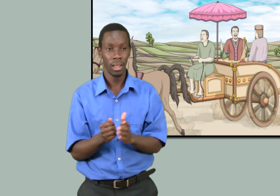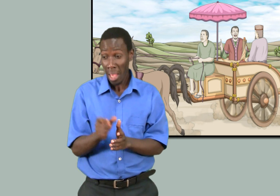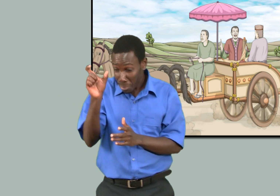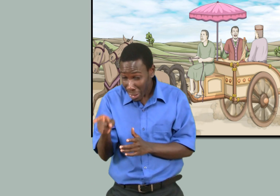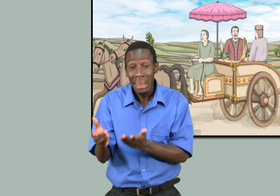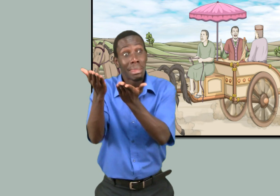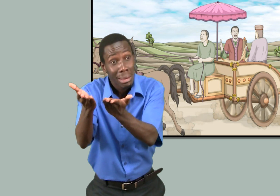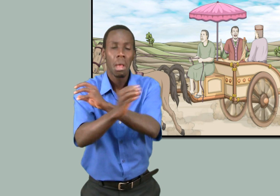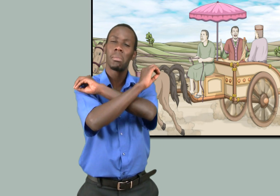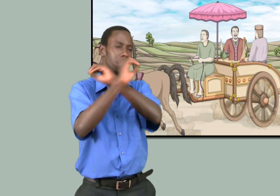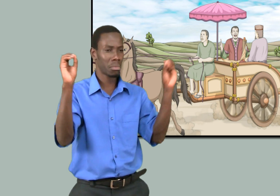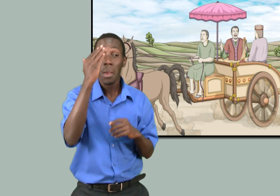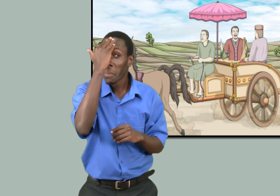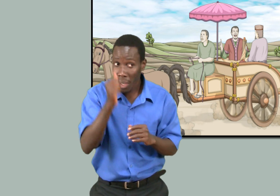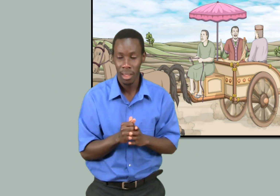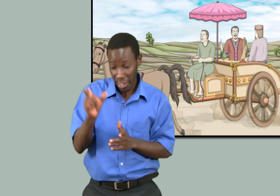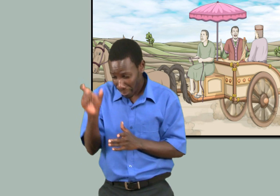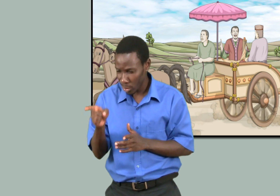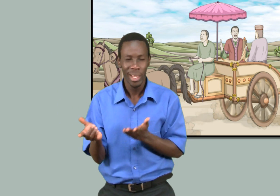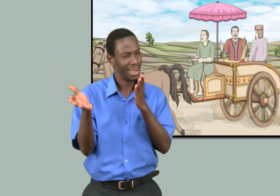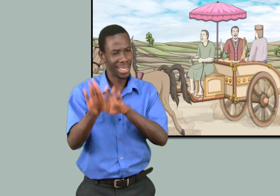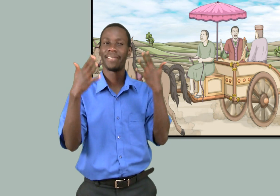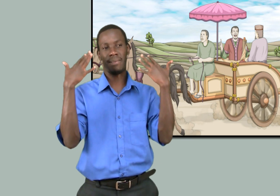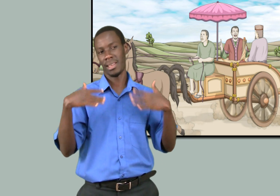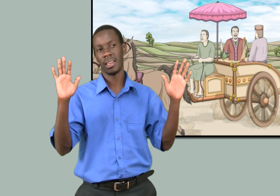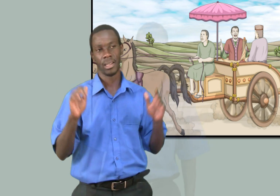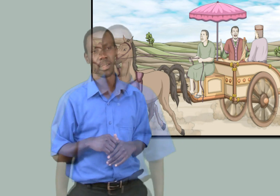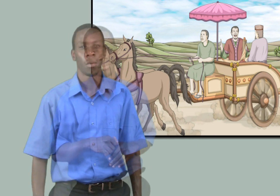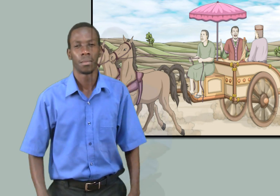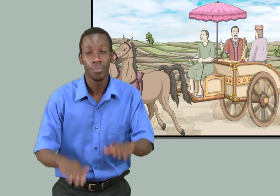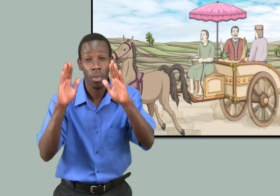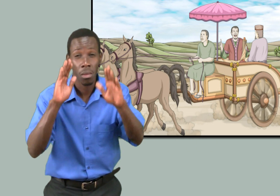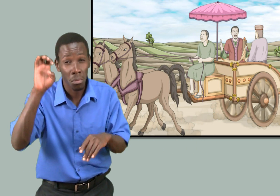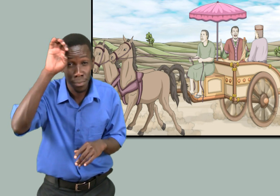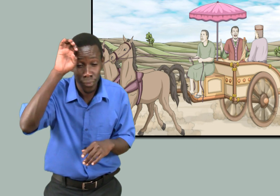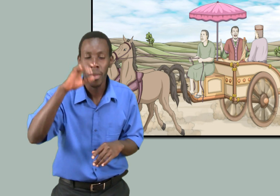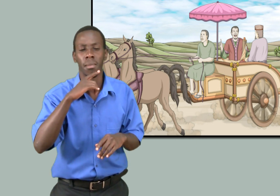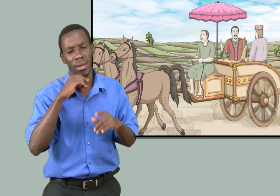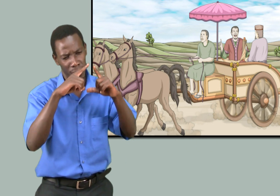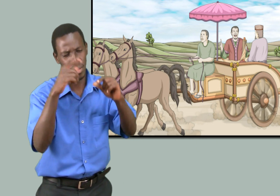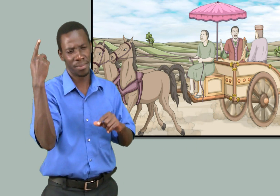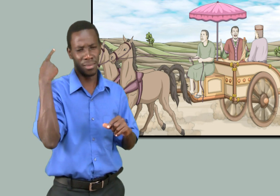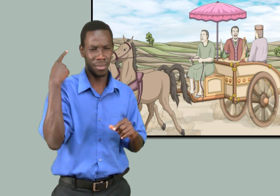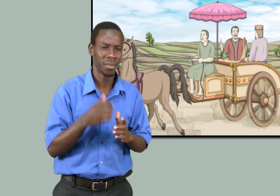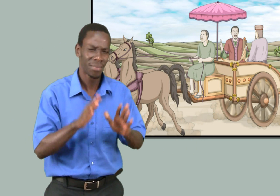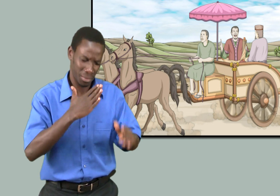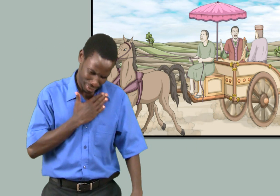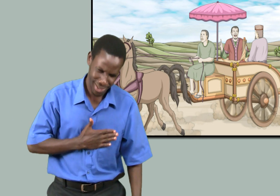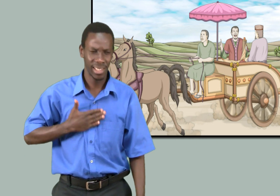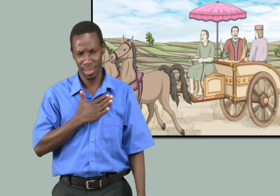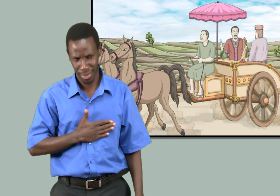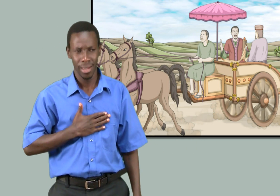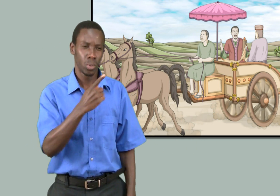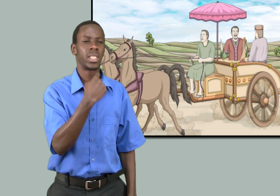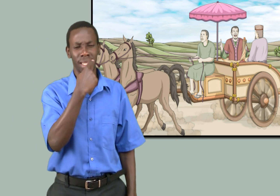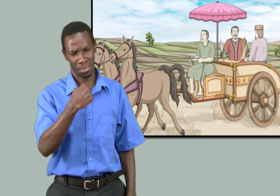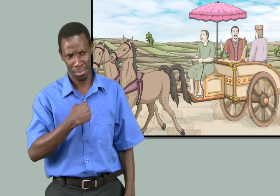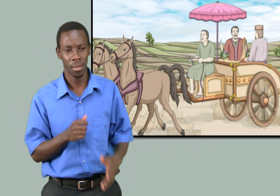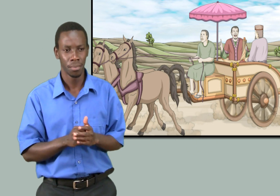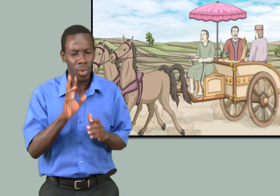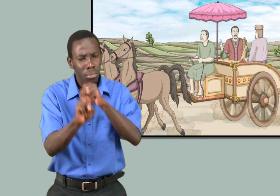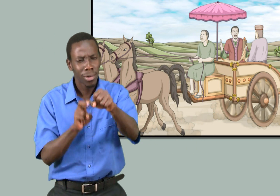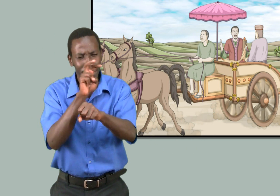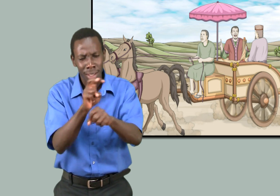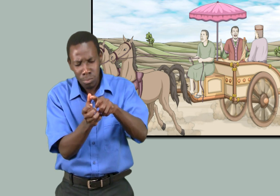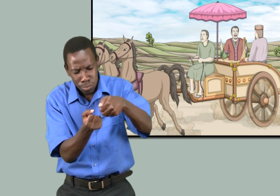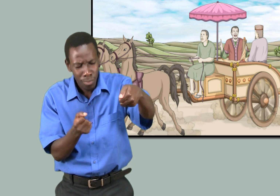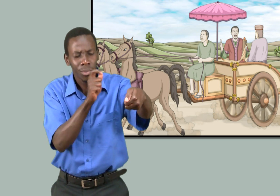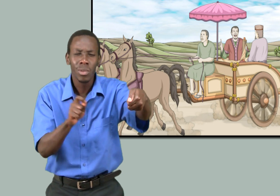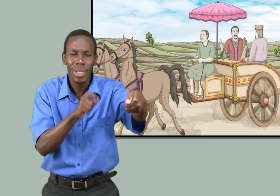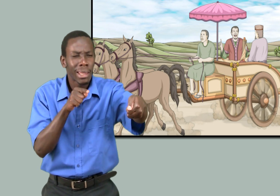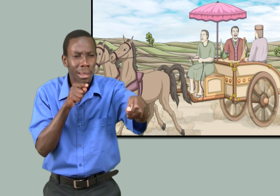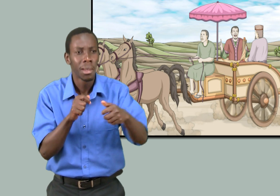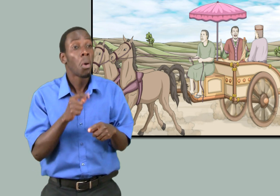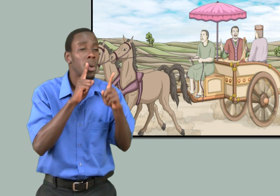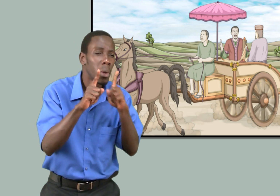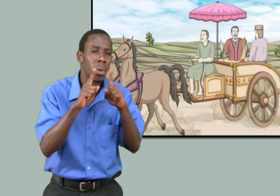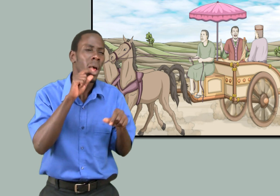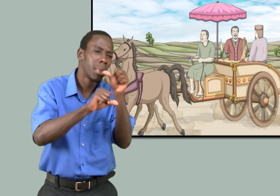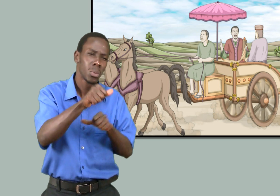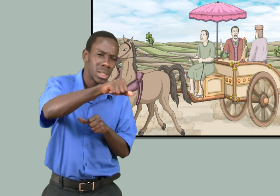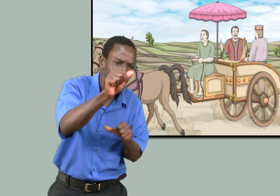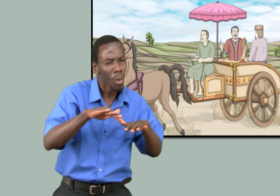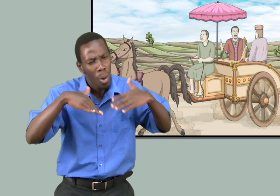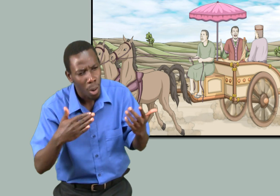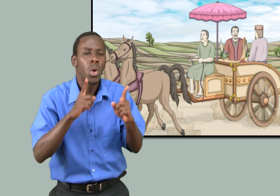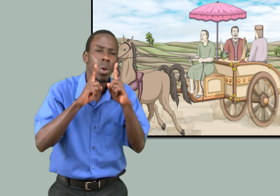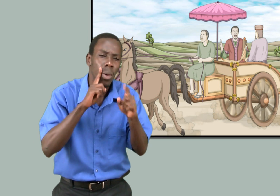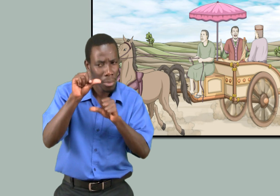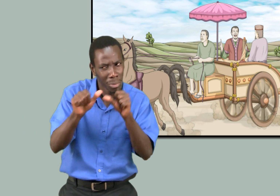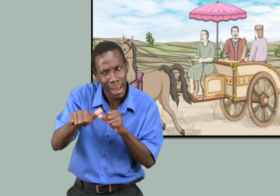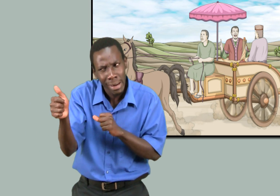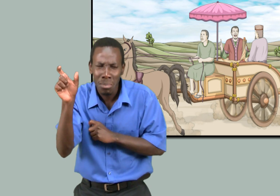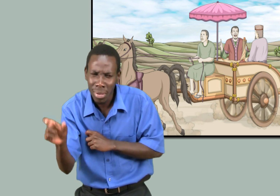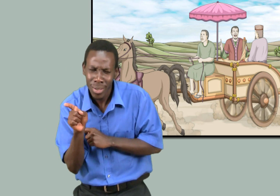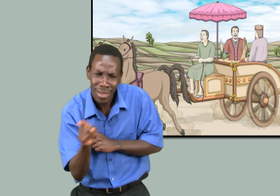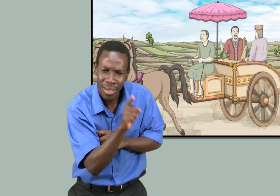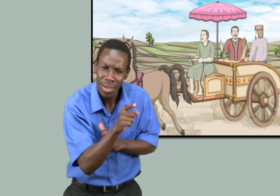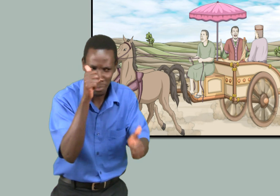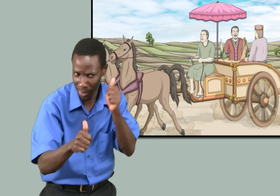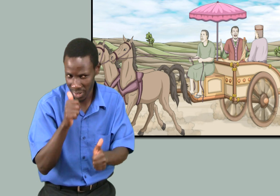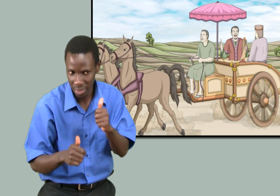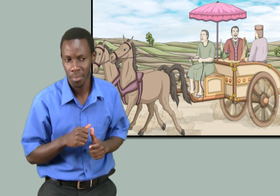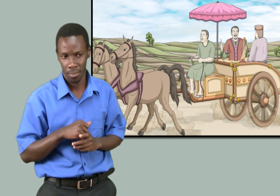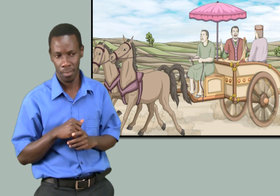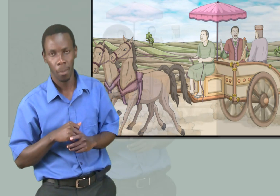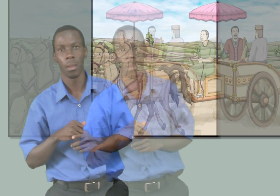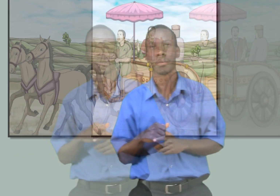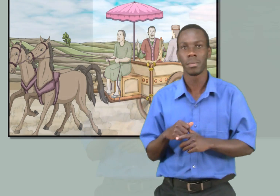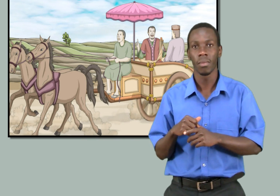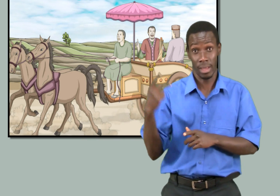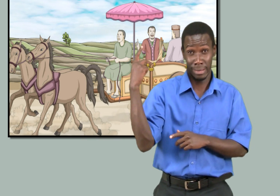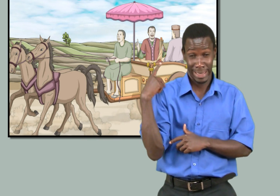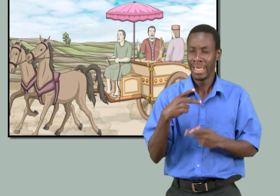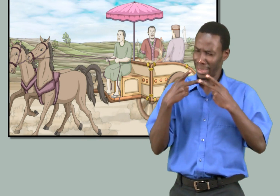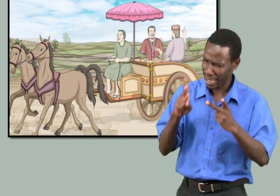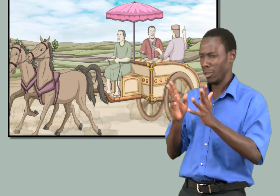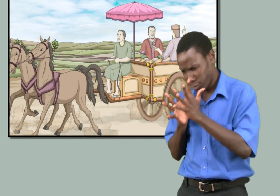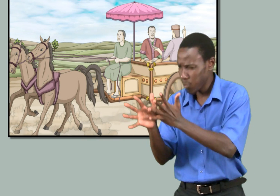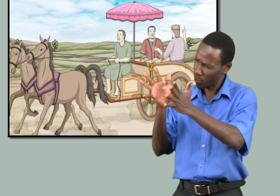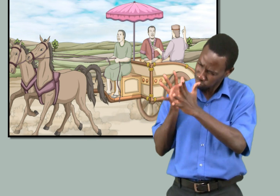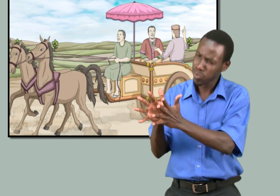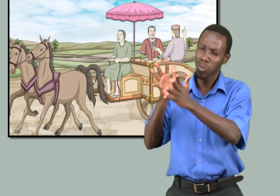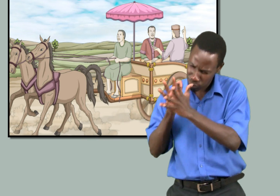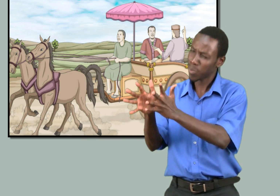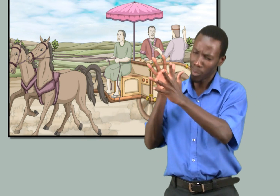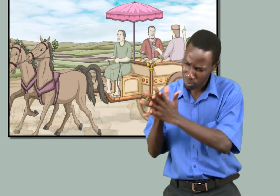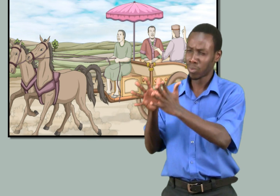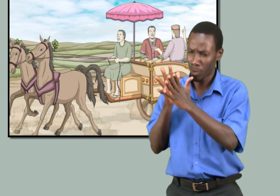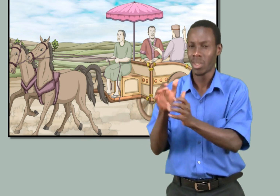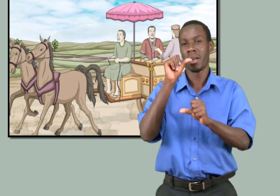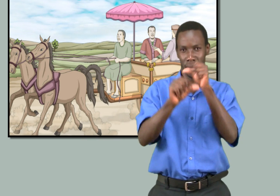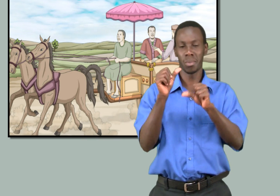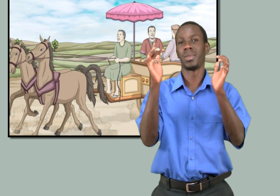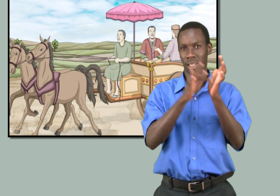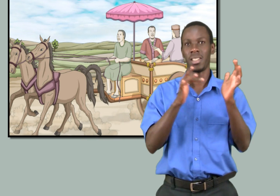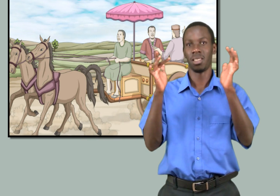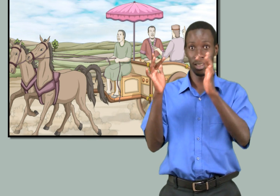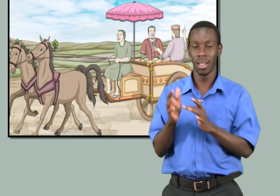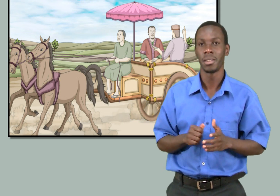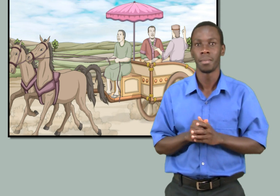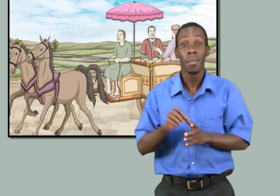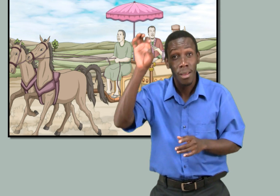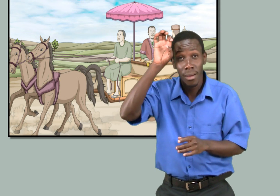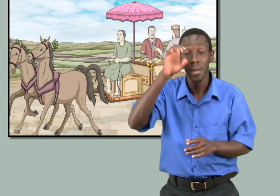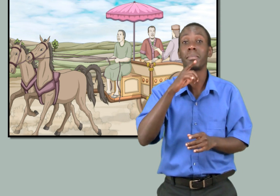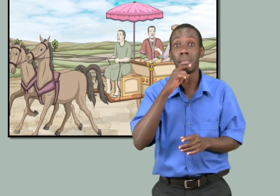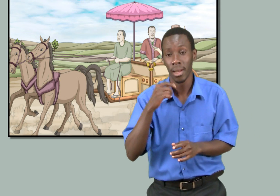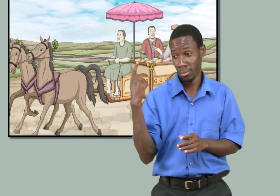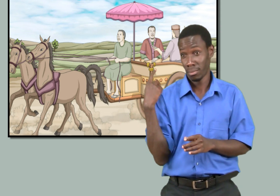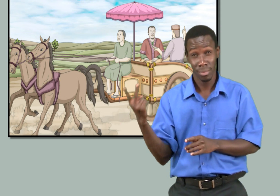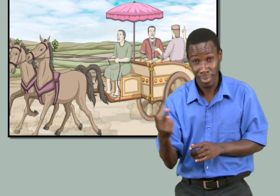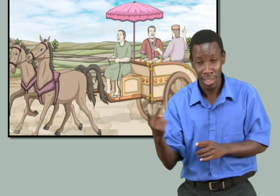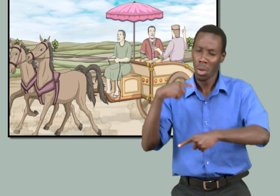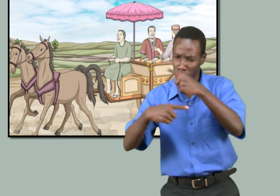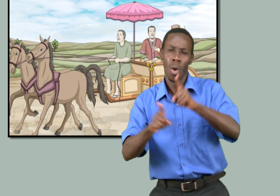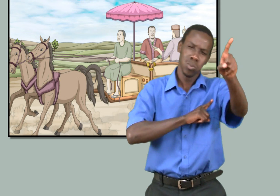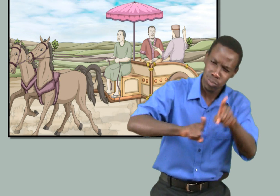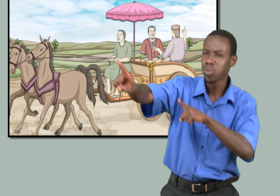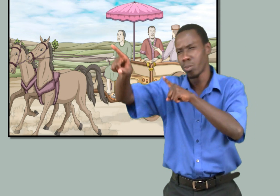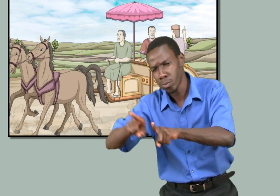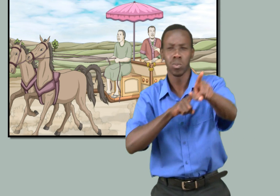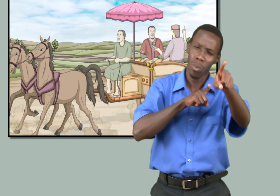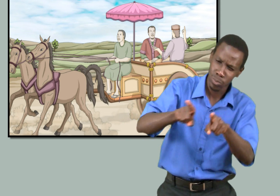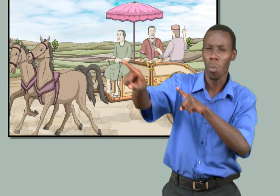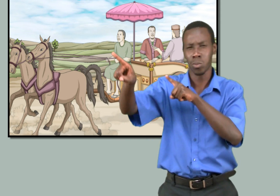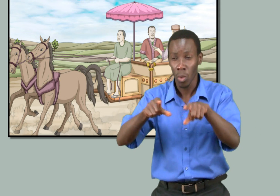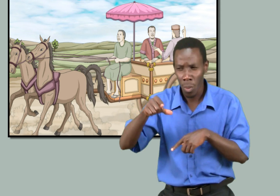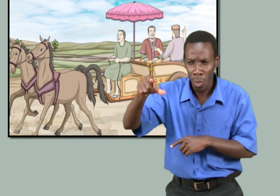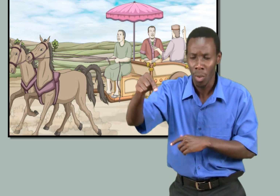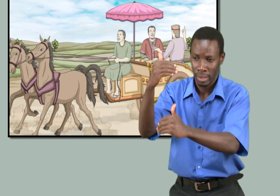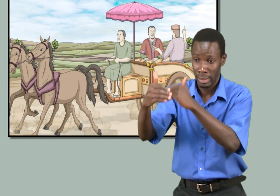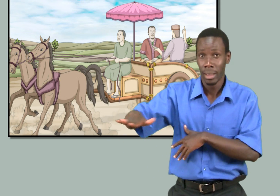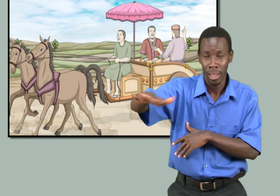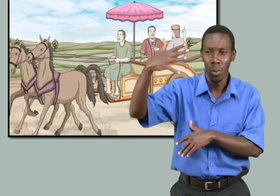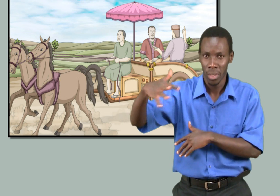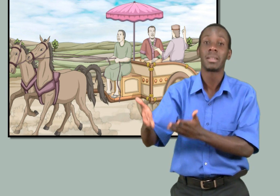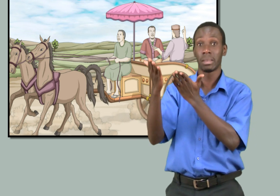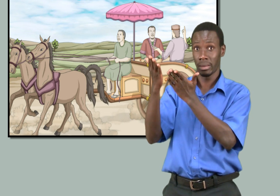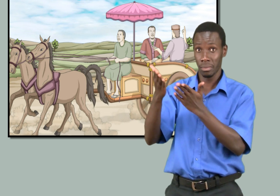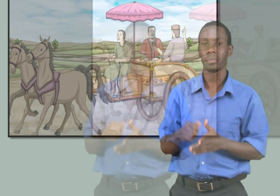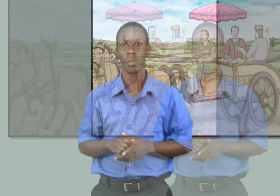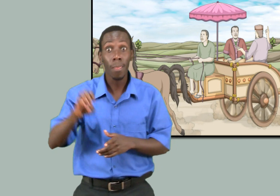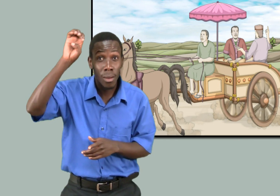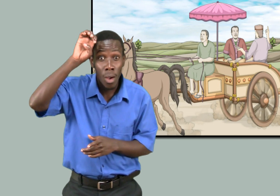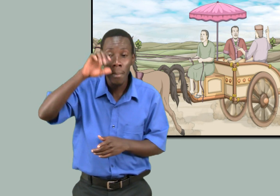“Tell me,” said the eunuch, “who is the prophet talking about, himself or someone else?” Then Philip began with this very Scripture and told him the good news about Jesus.